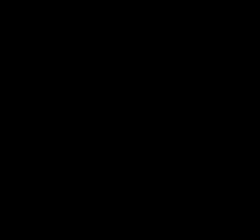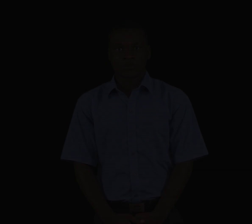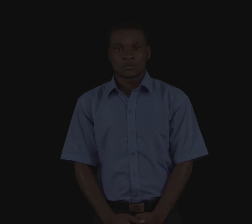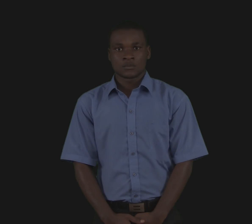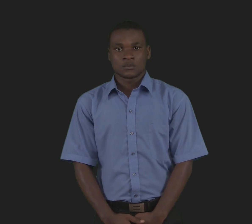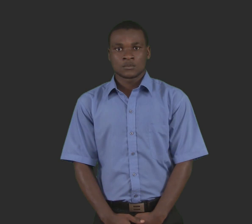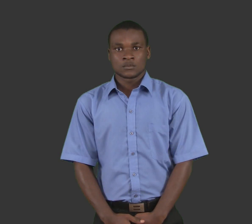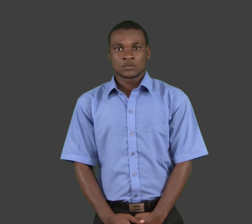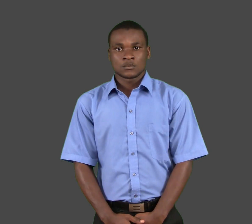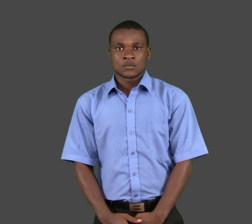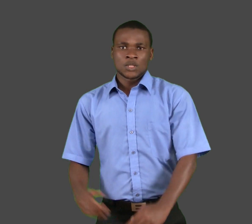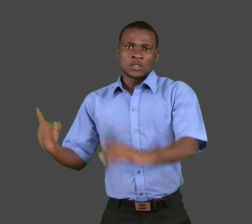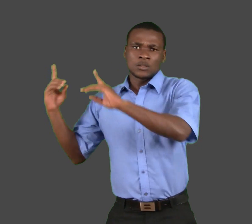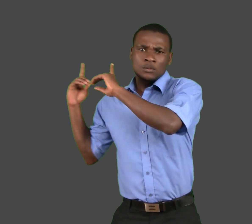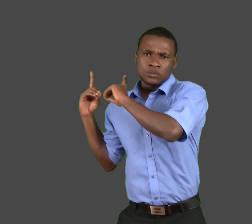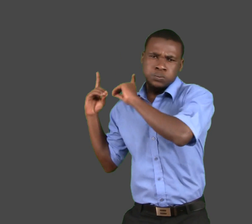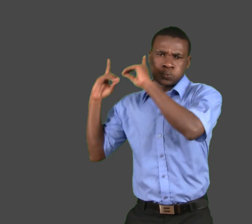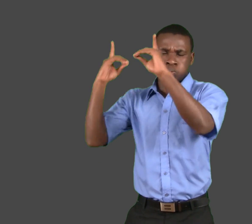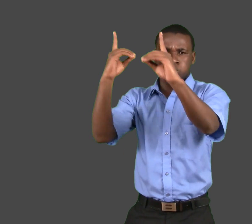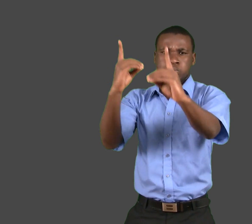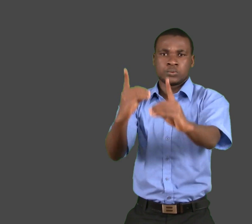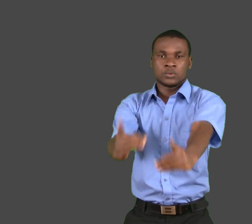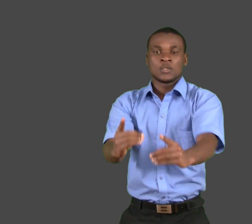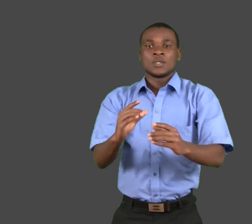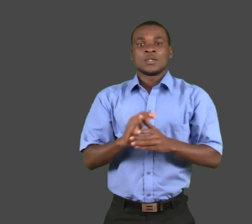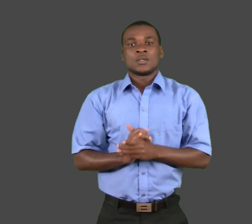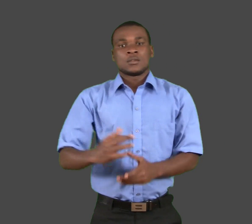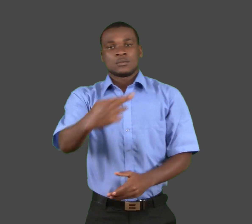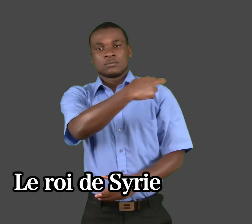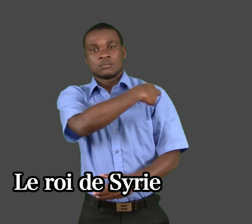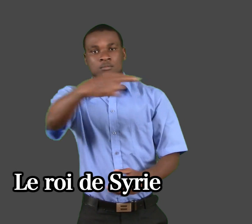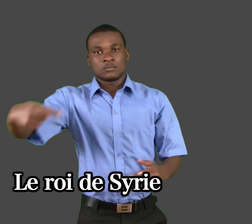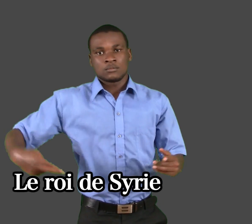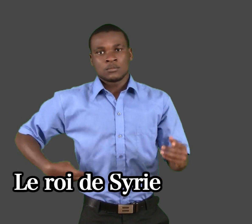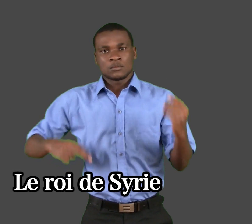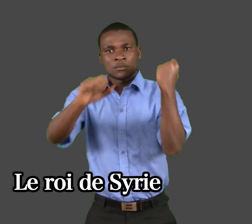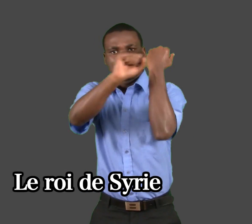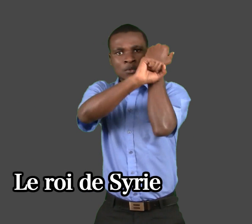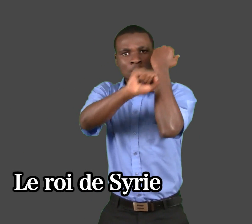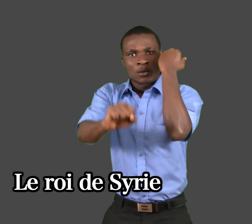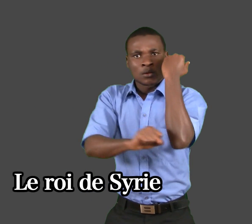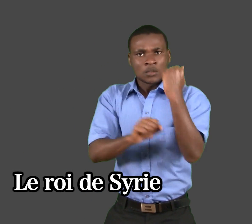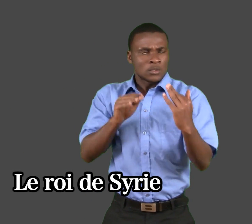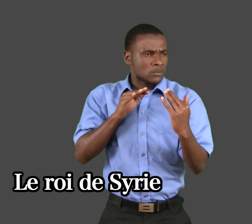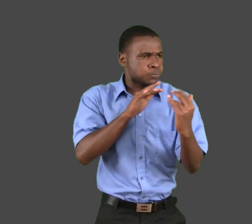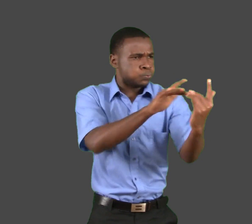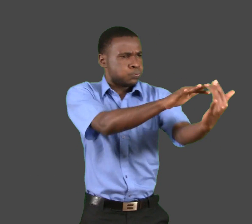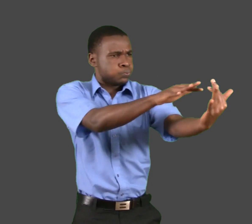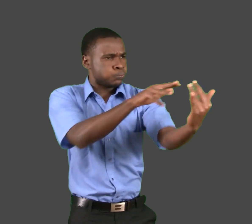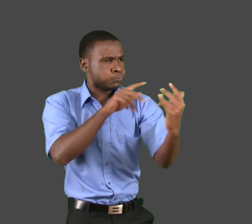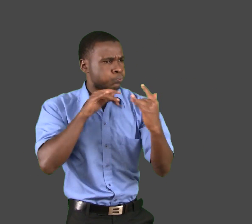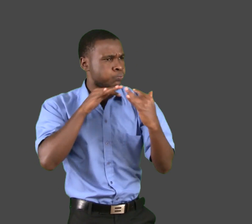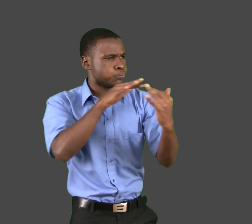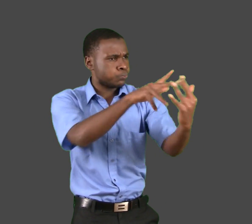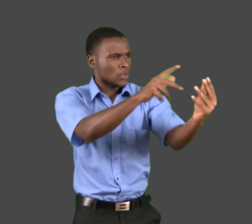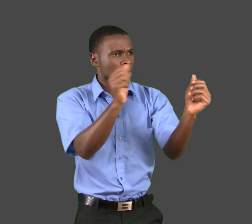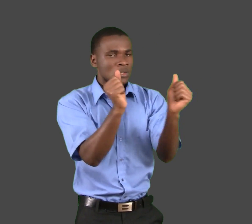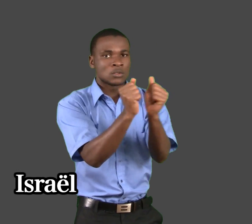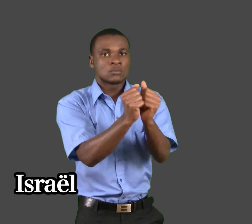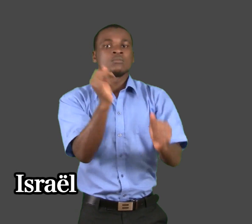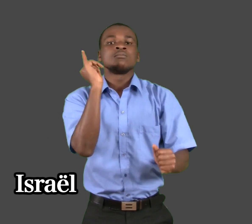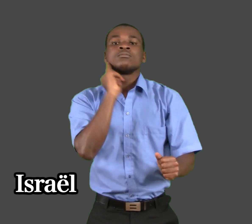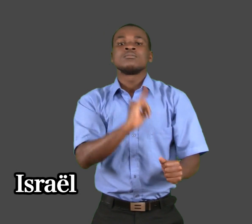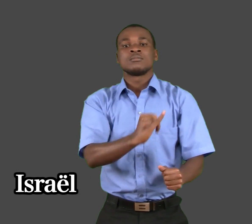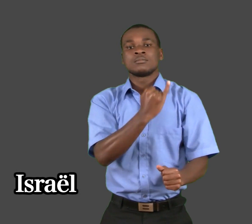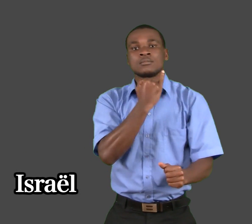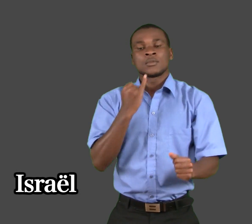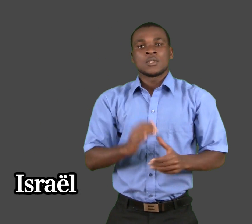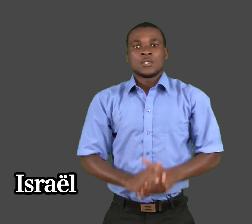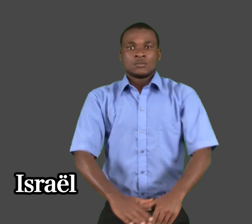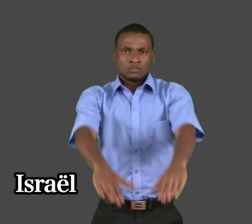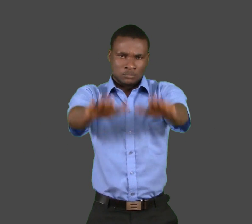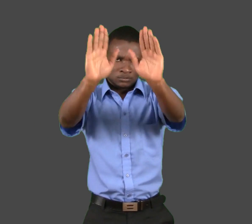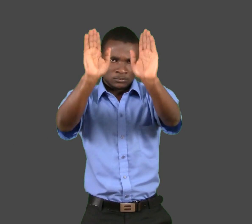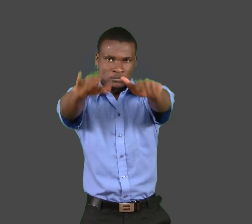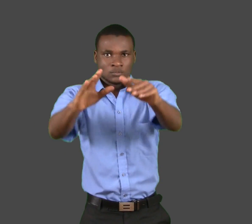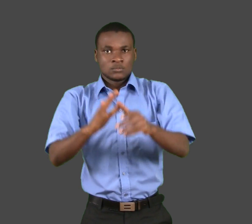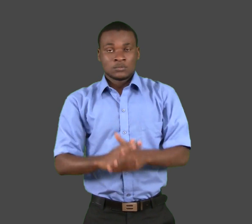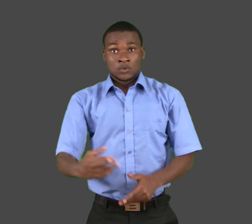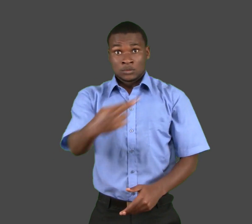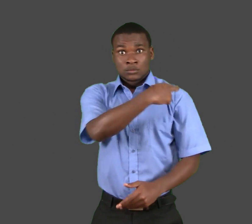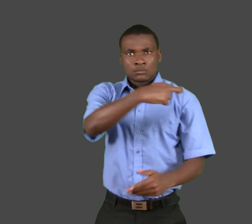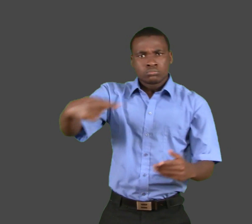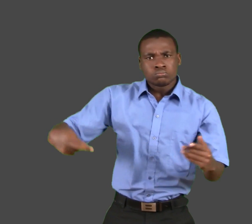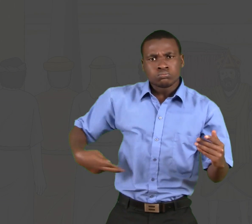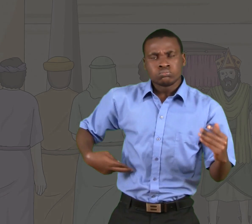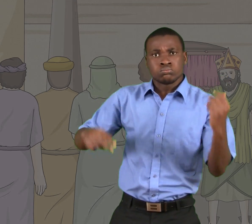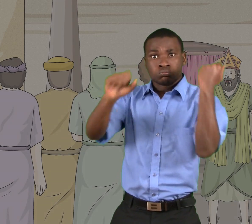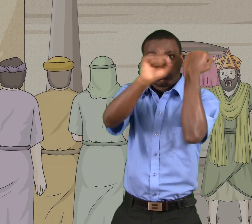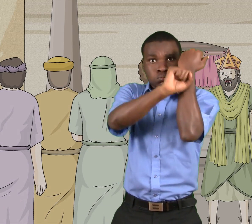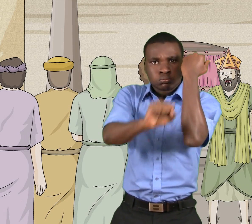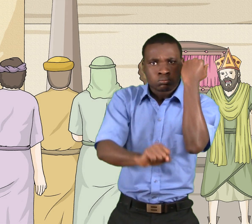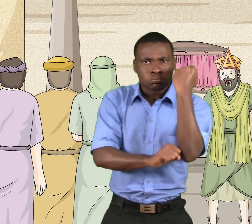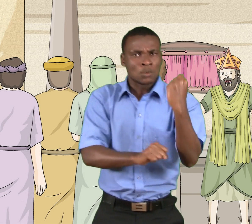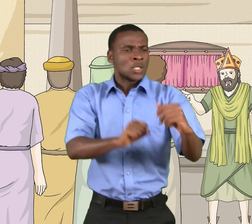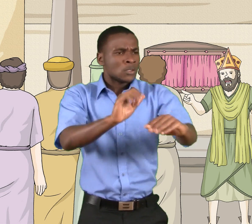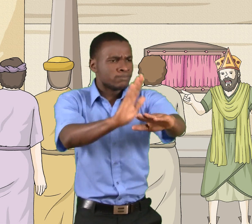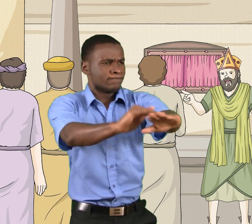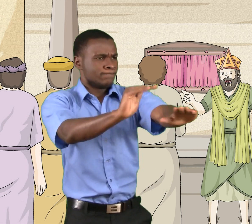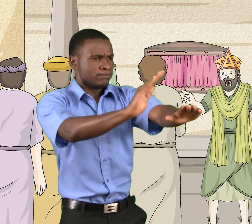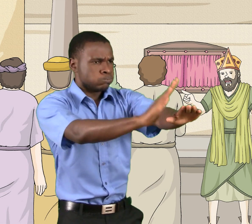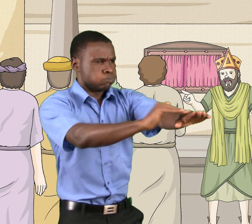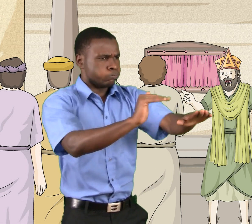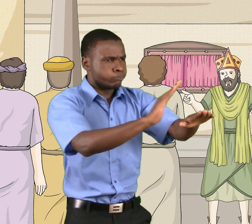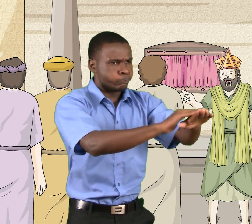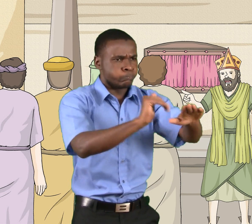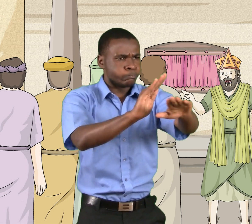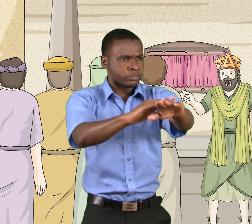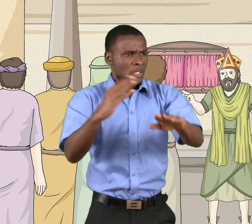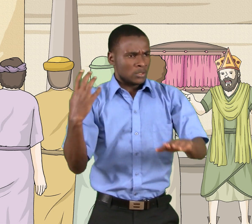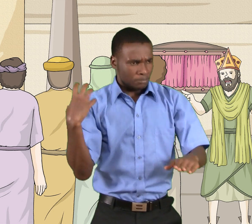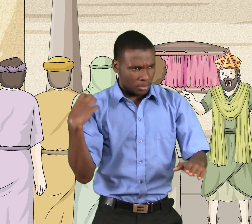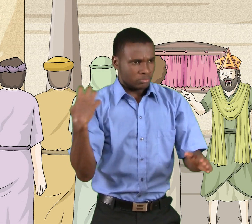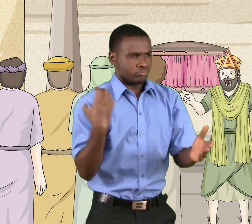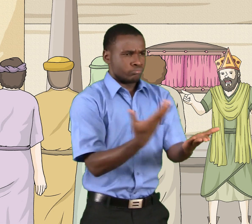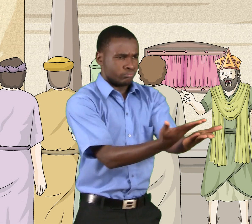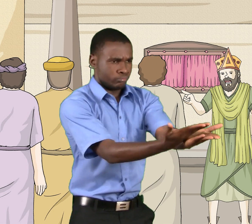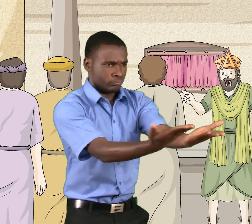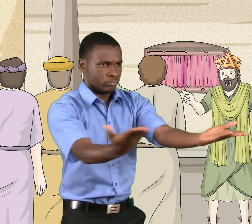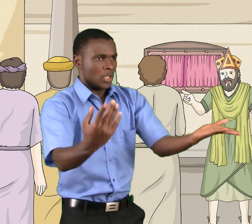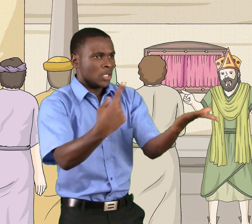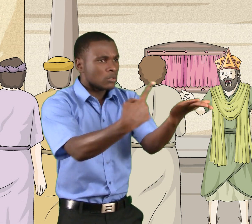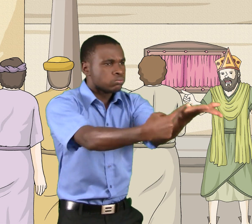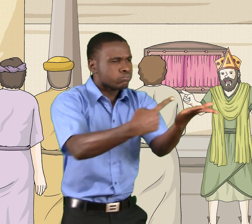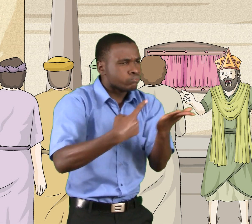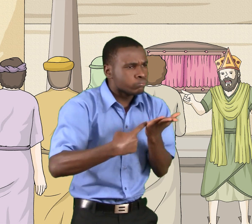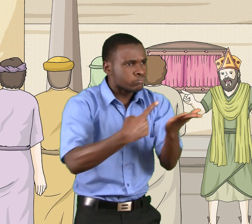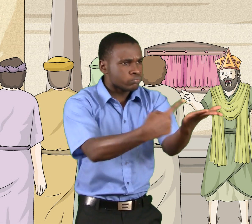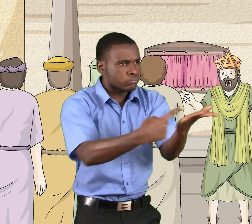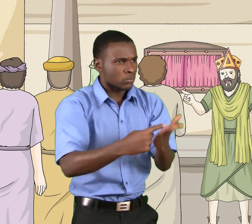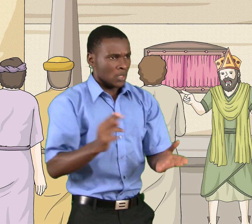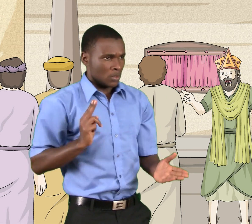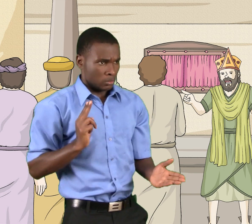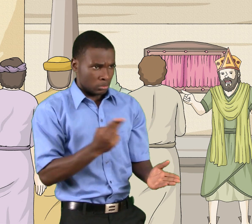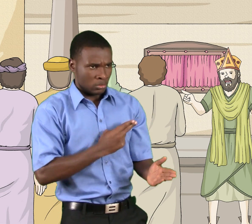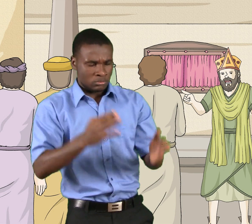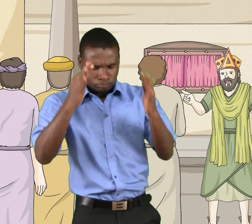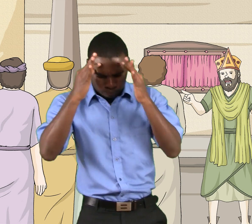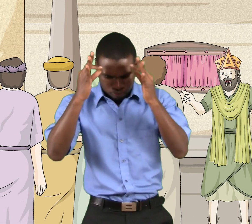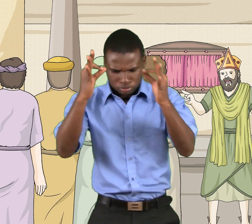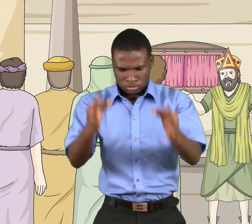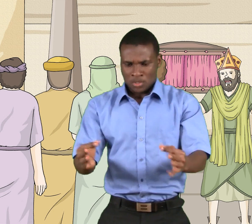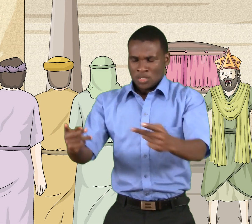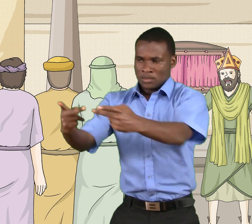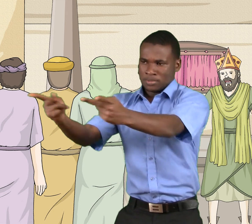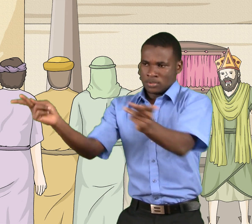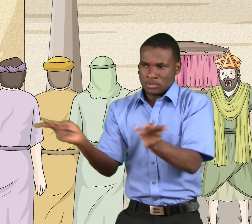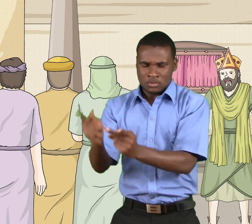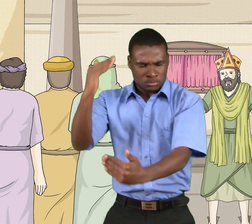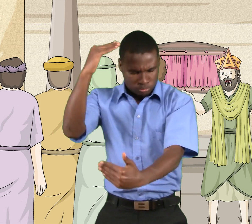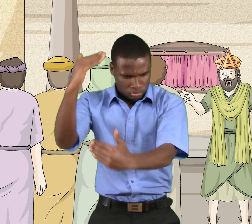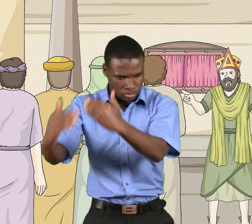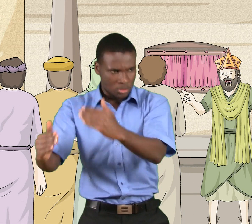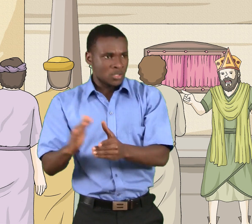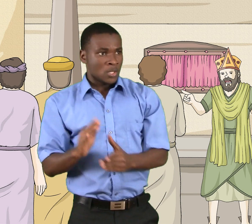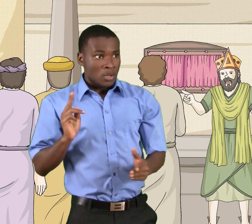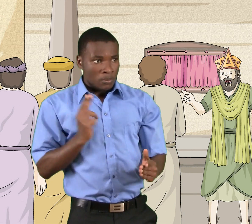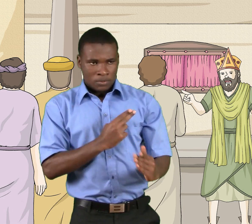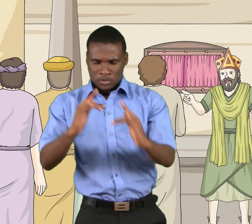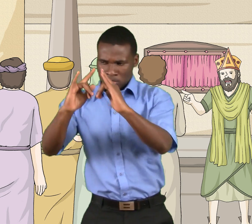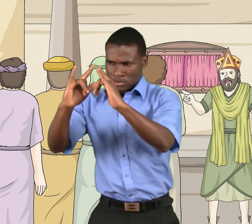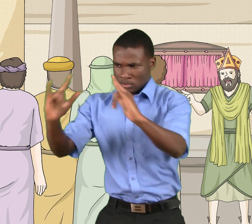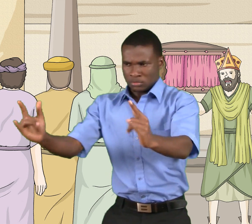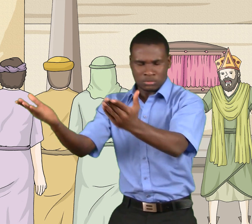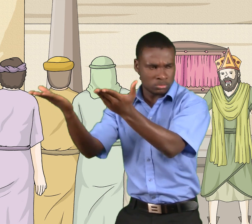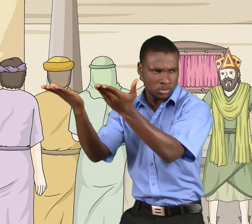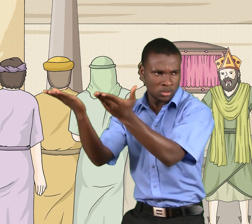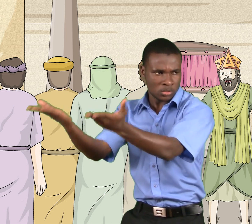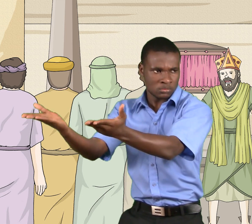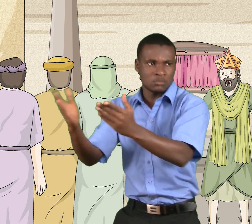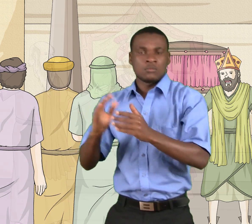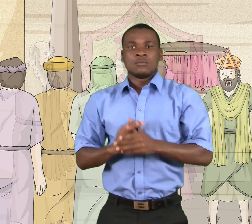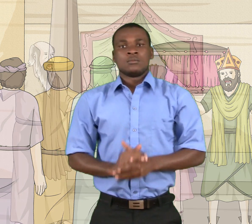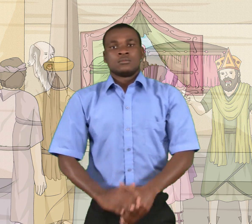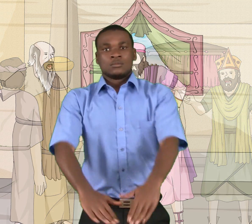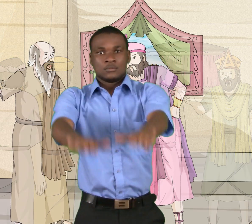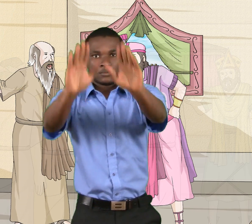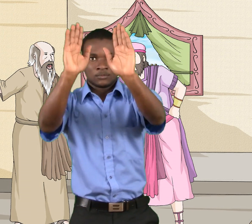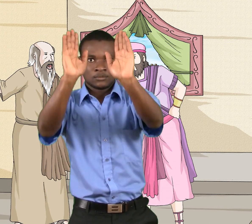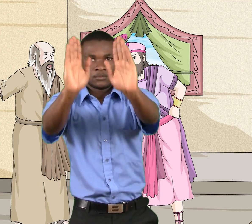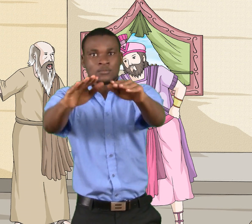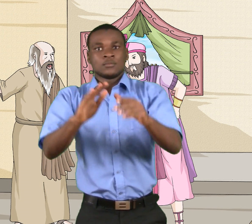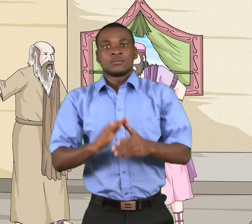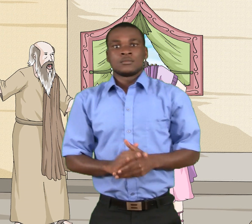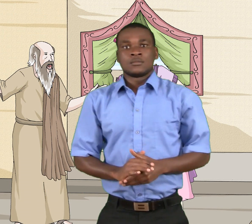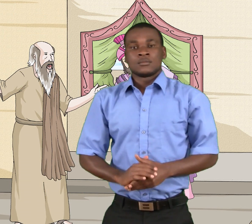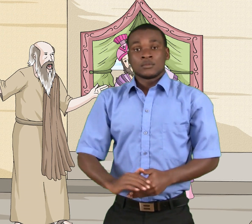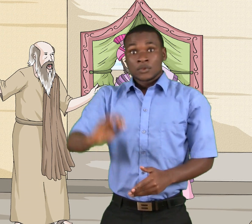Now the king of Aram was at war against Israel. After consulting with his servants, he said, “My camp will be in such and such a place.”